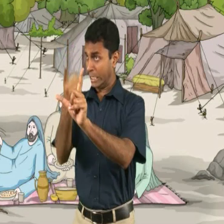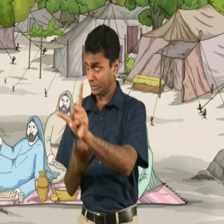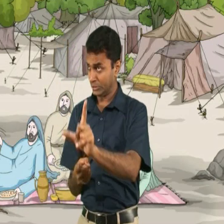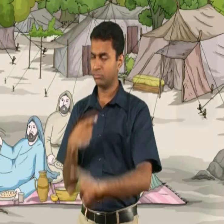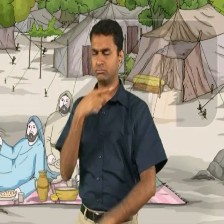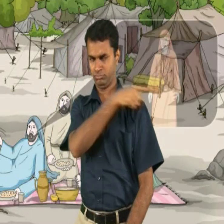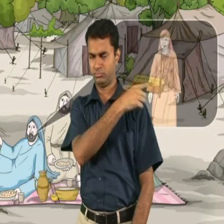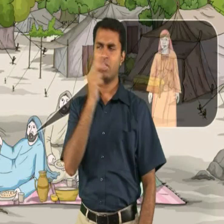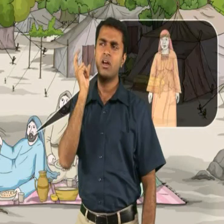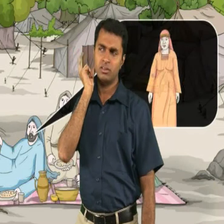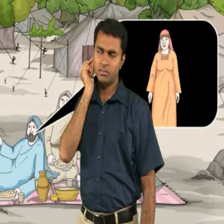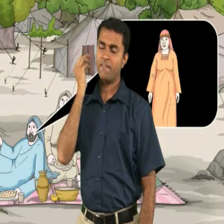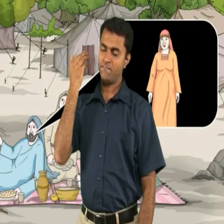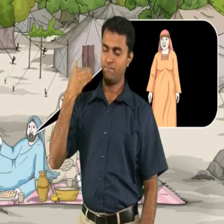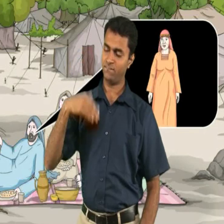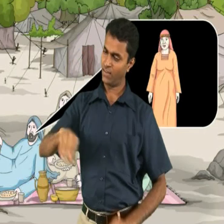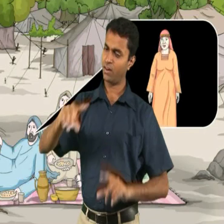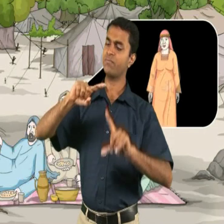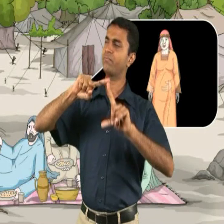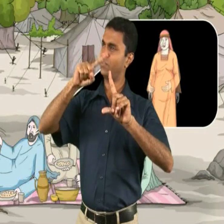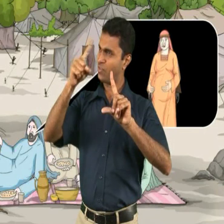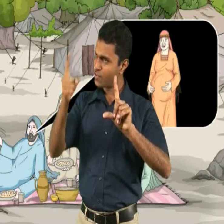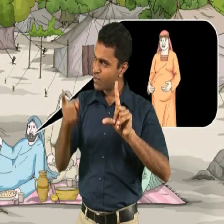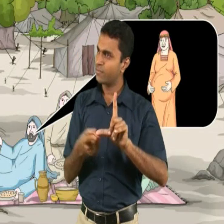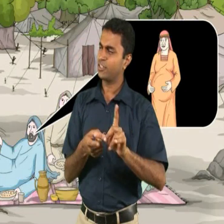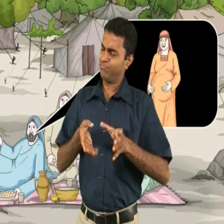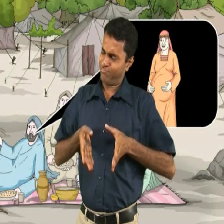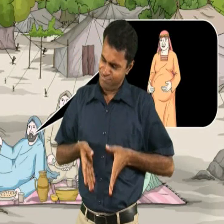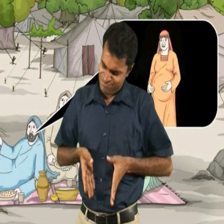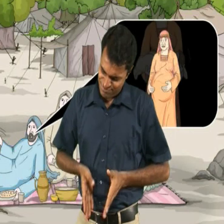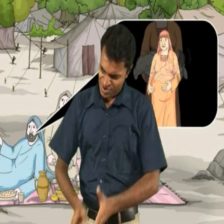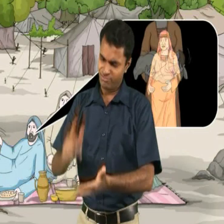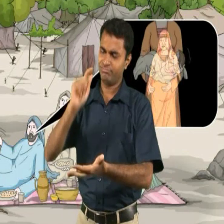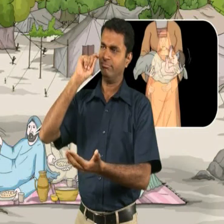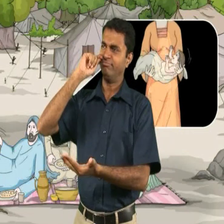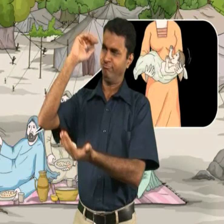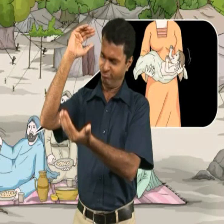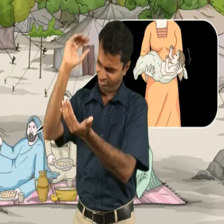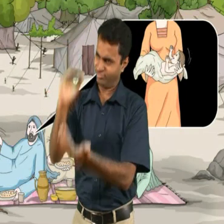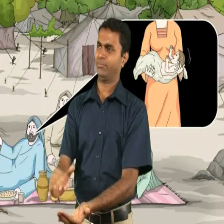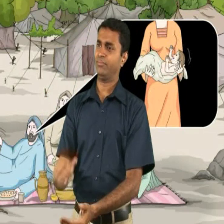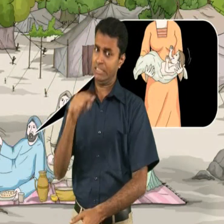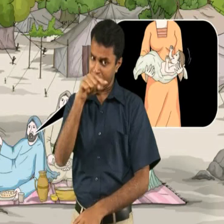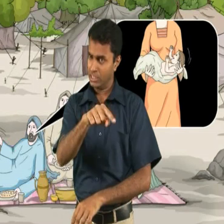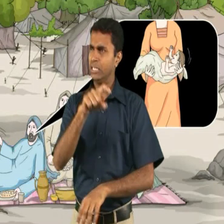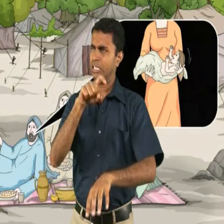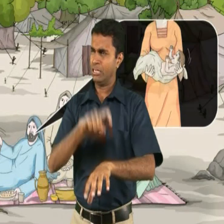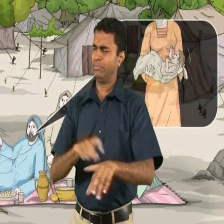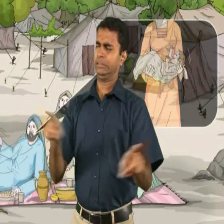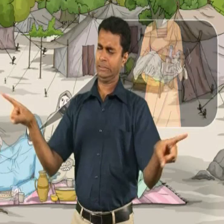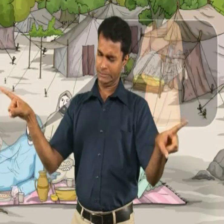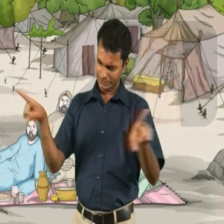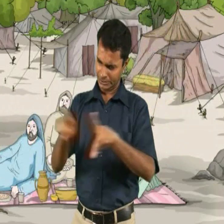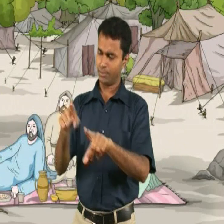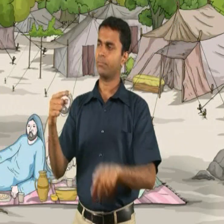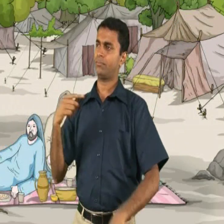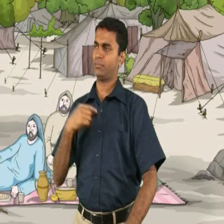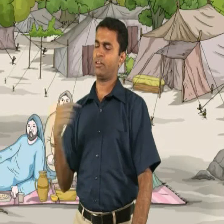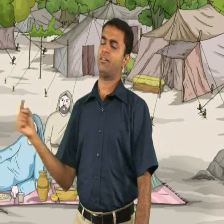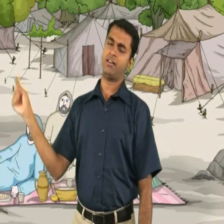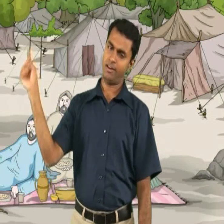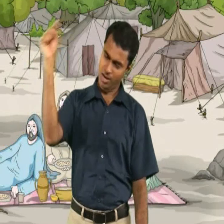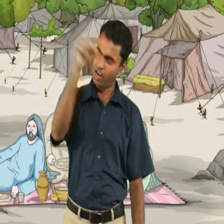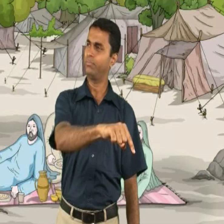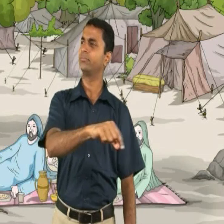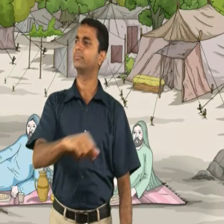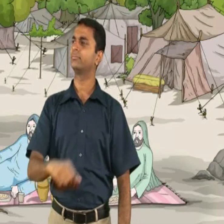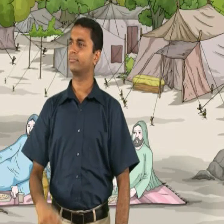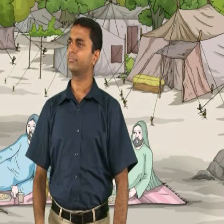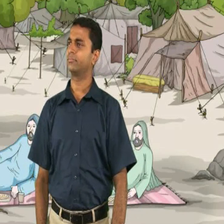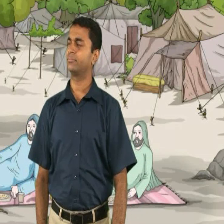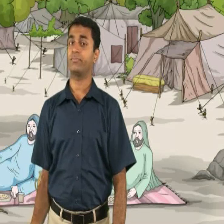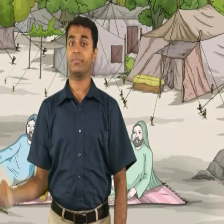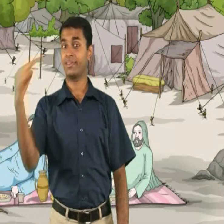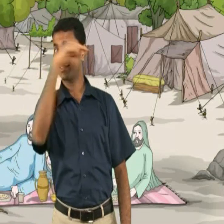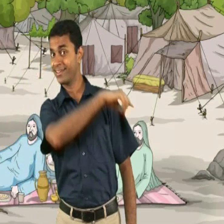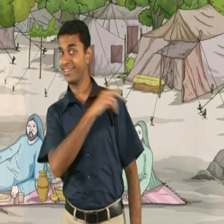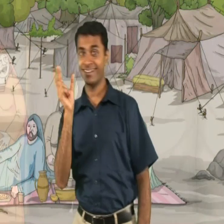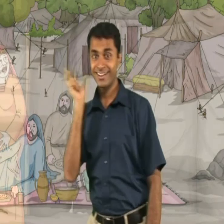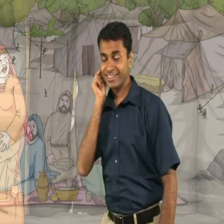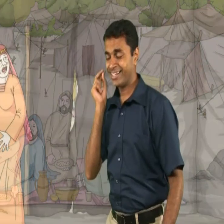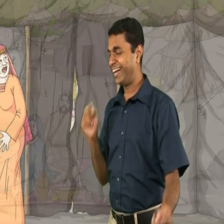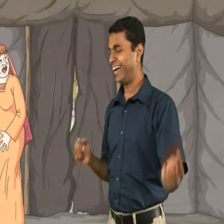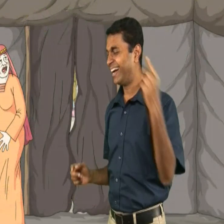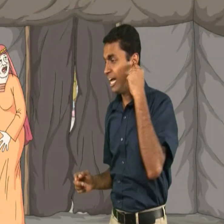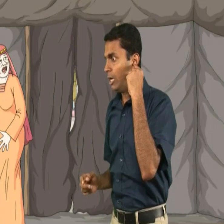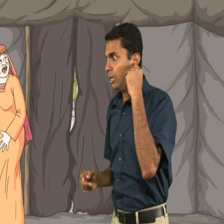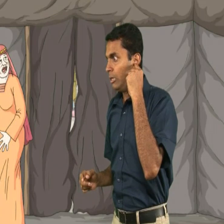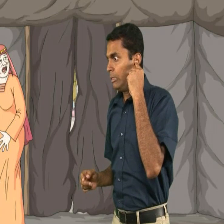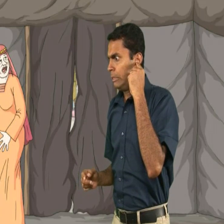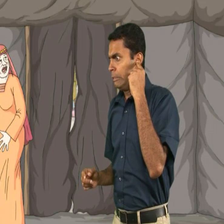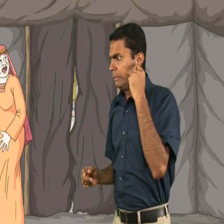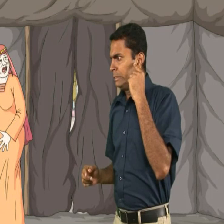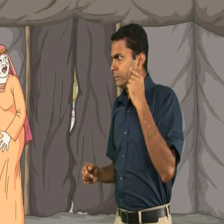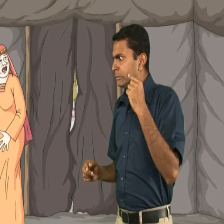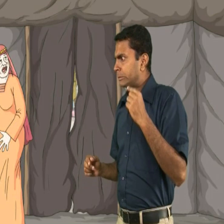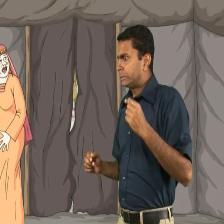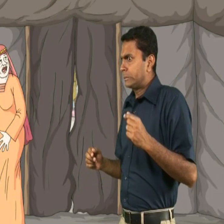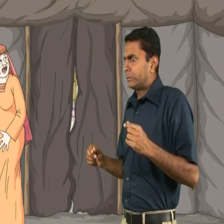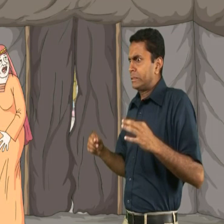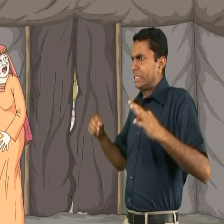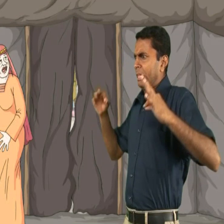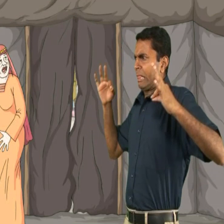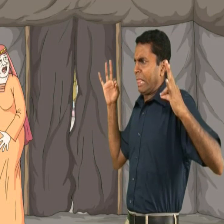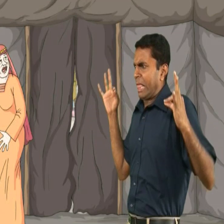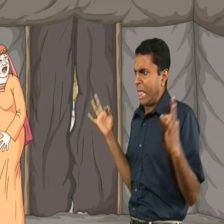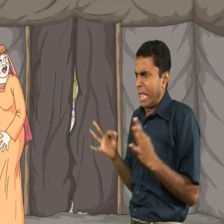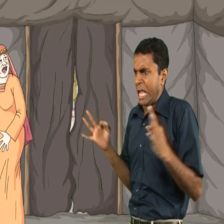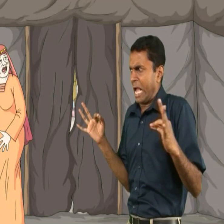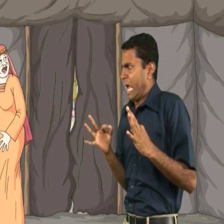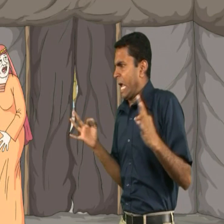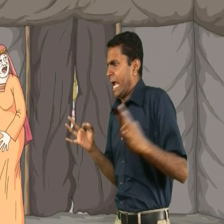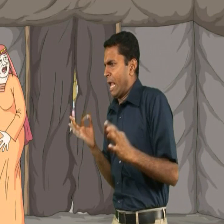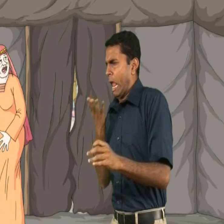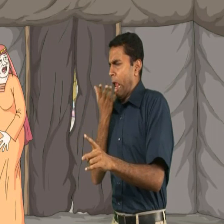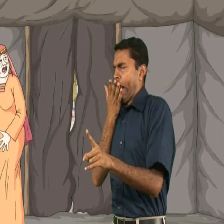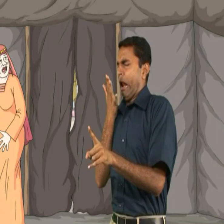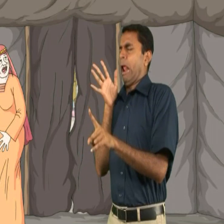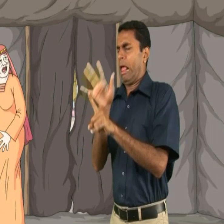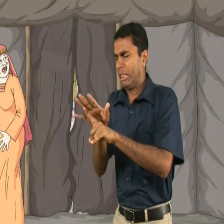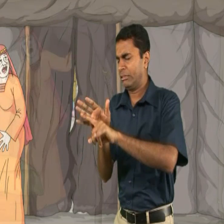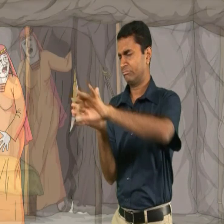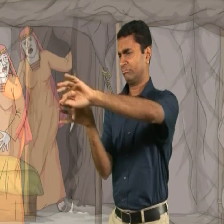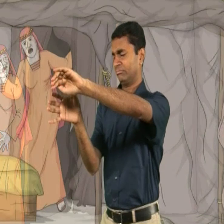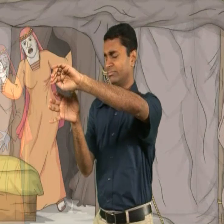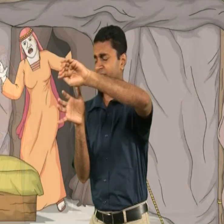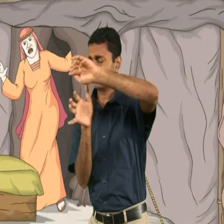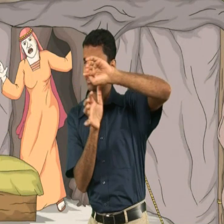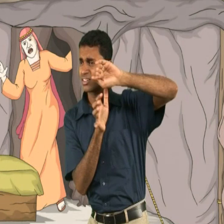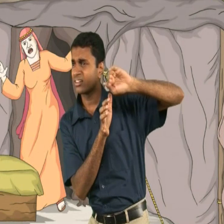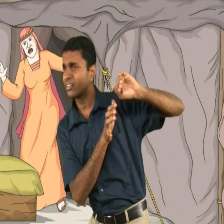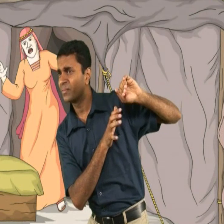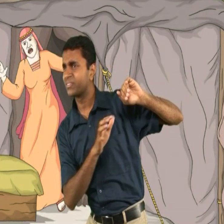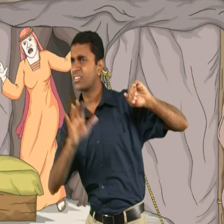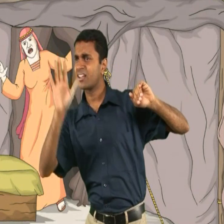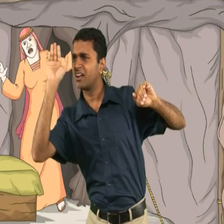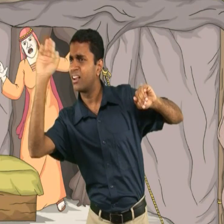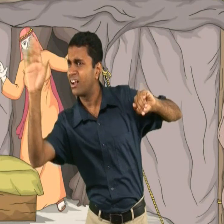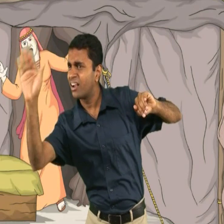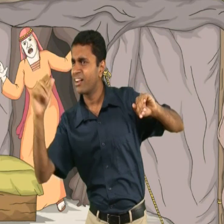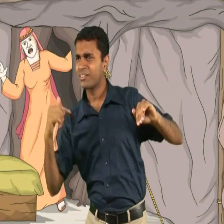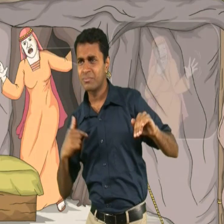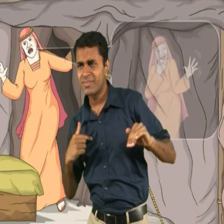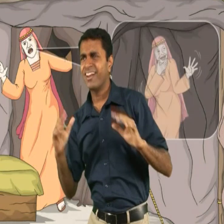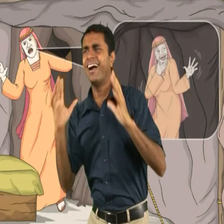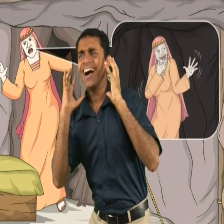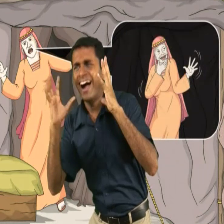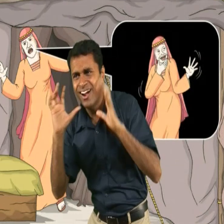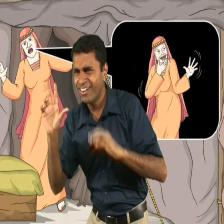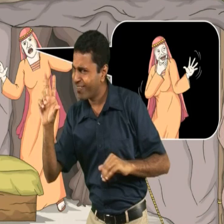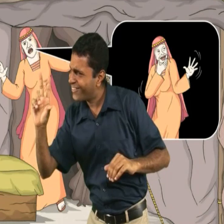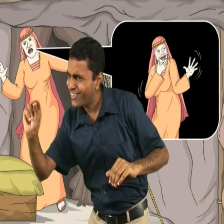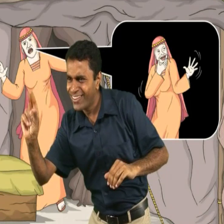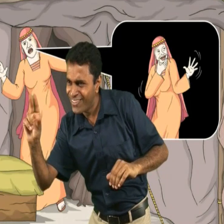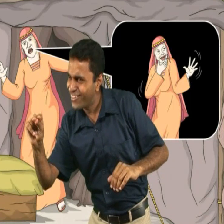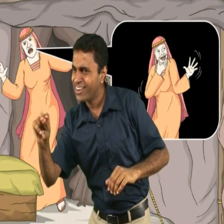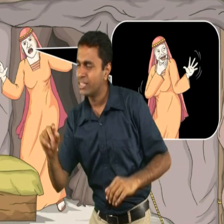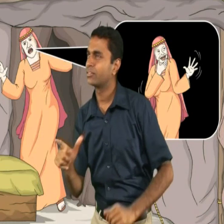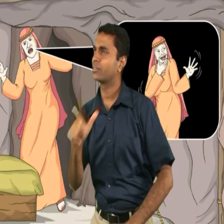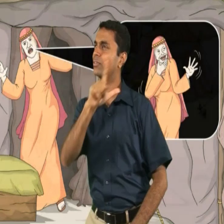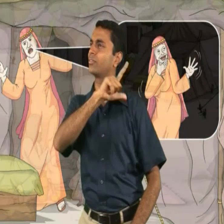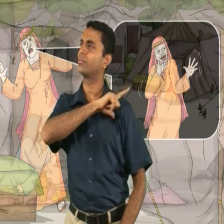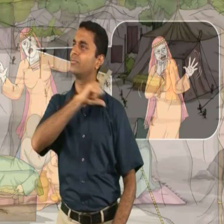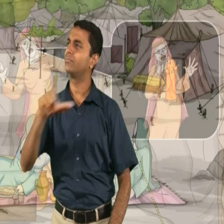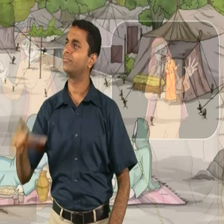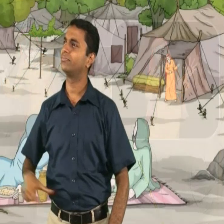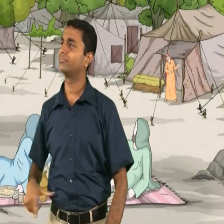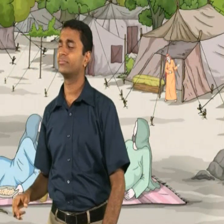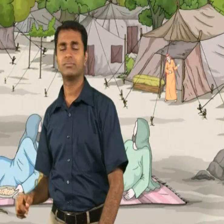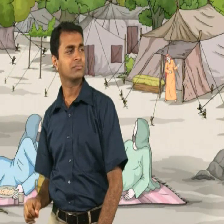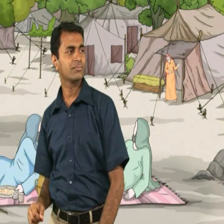At the appointed time I will return to you—in about a year—and Sarah will have a son.” But Sarah was afraid, so she denied it and said, “I did not laugh.”